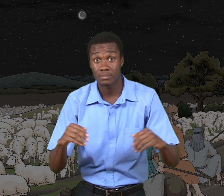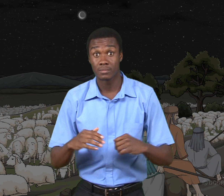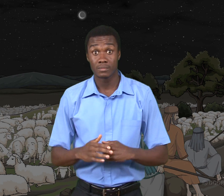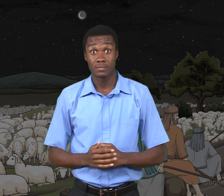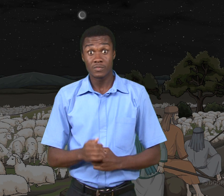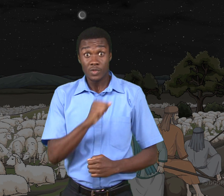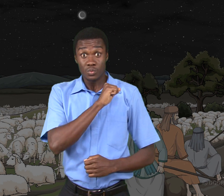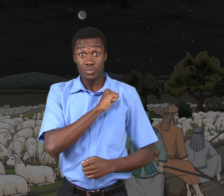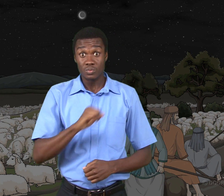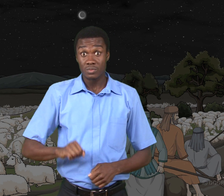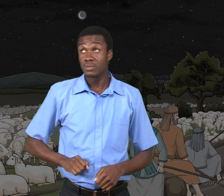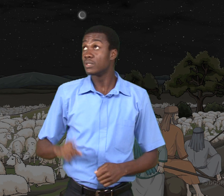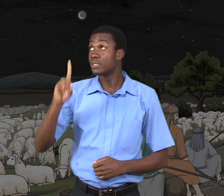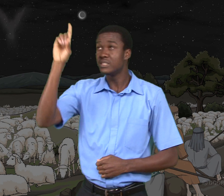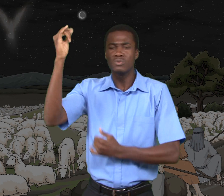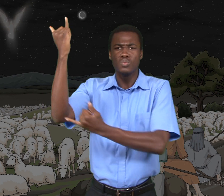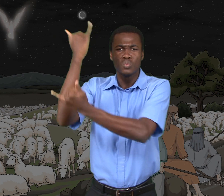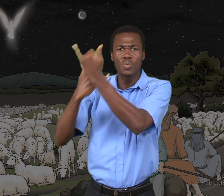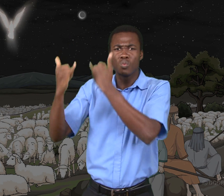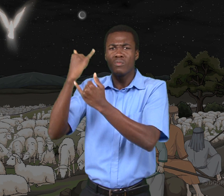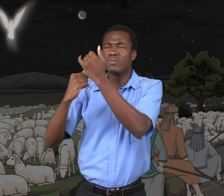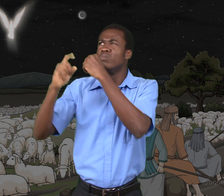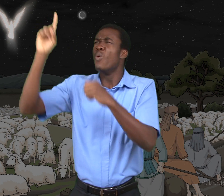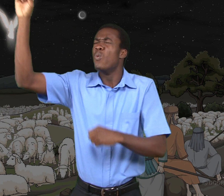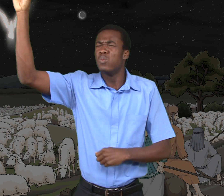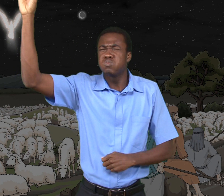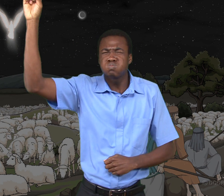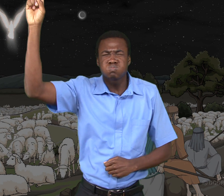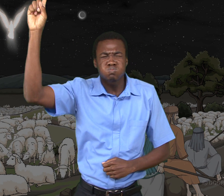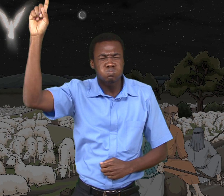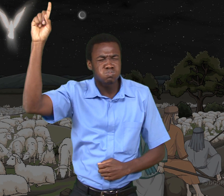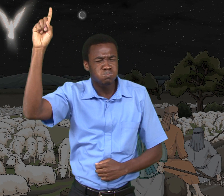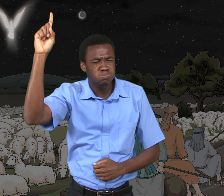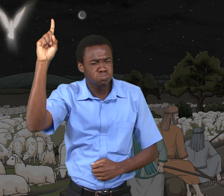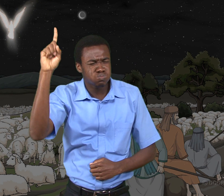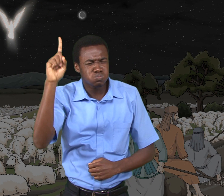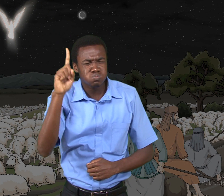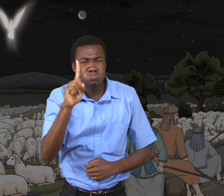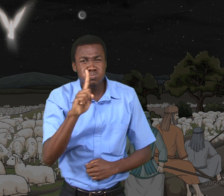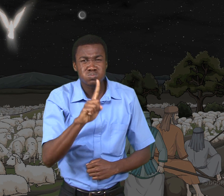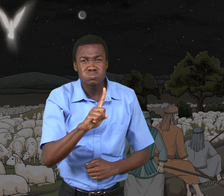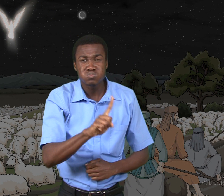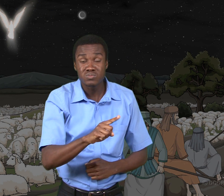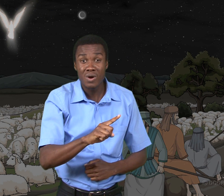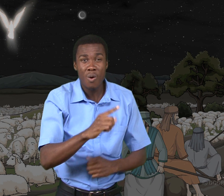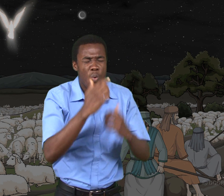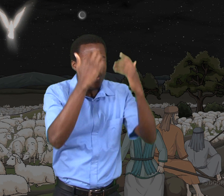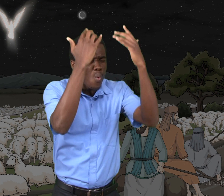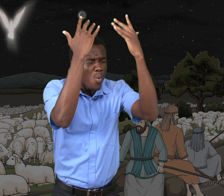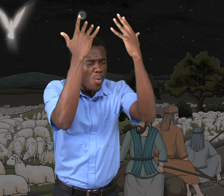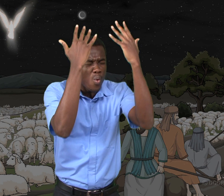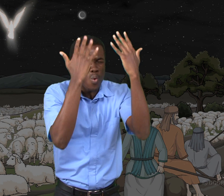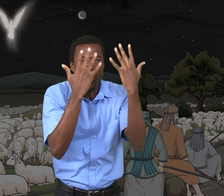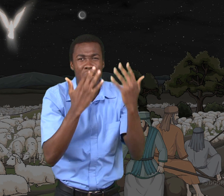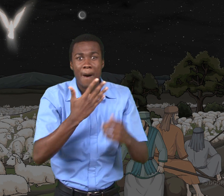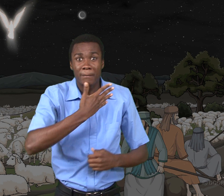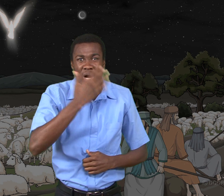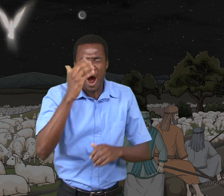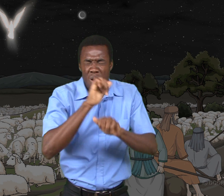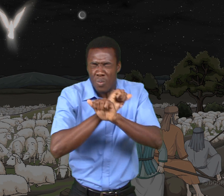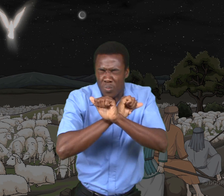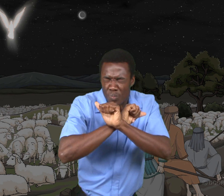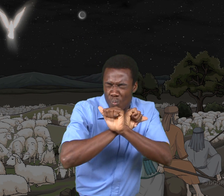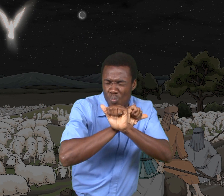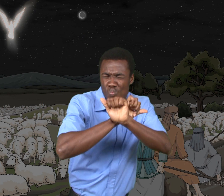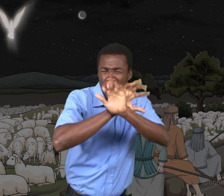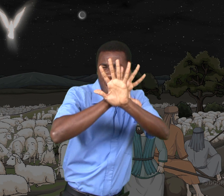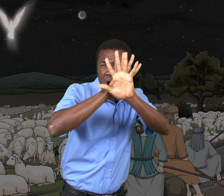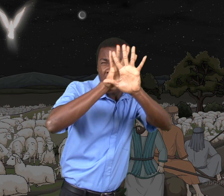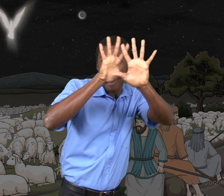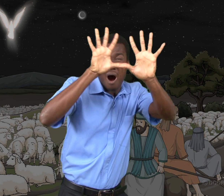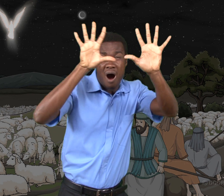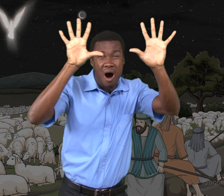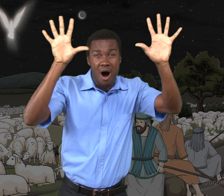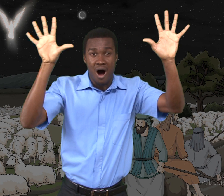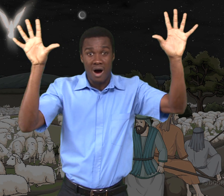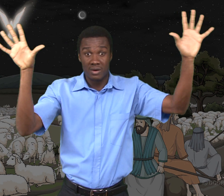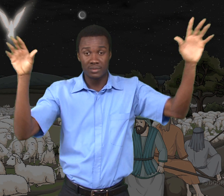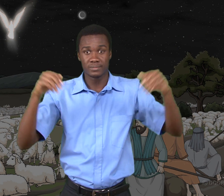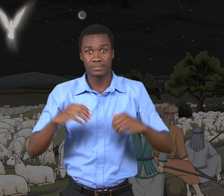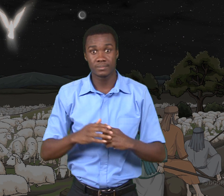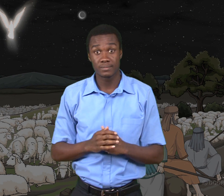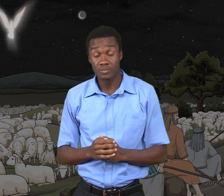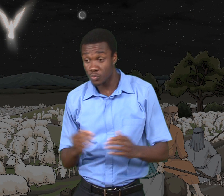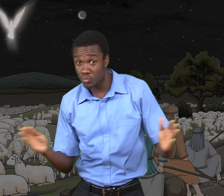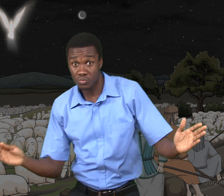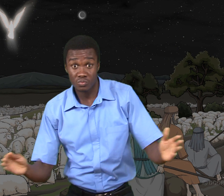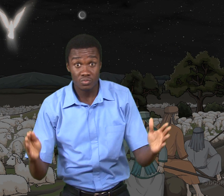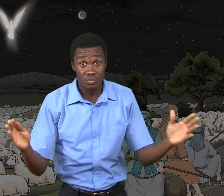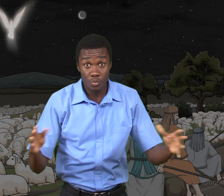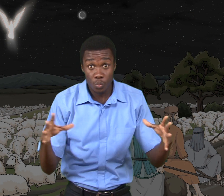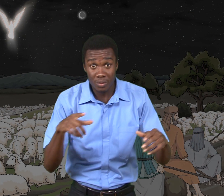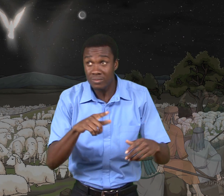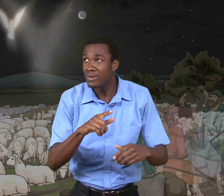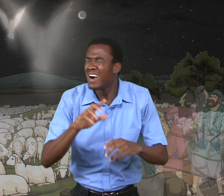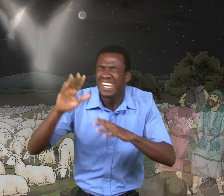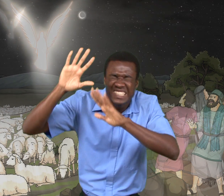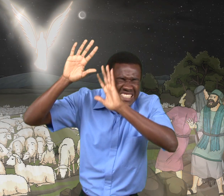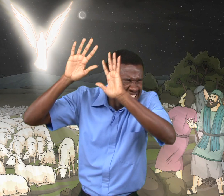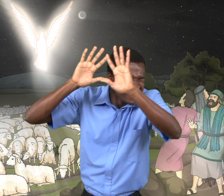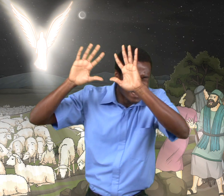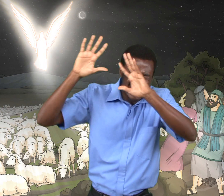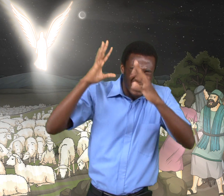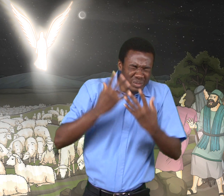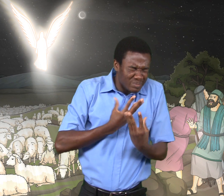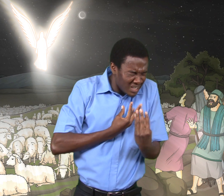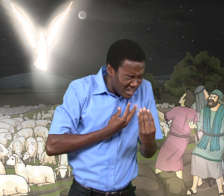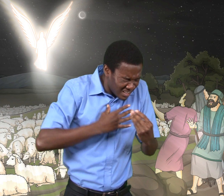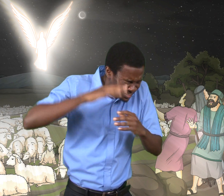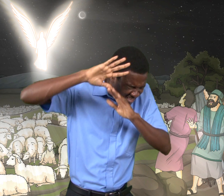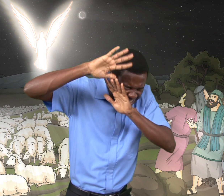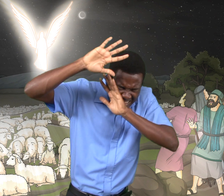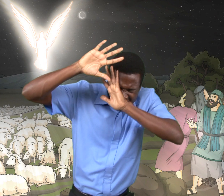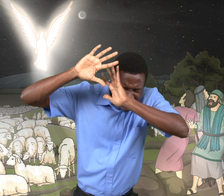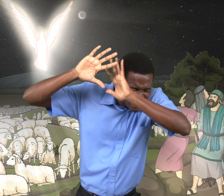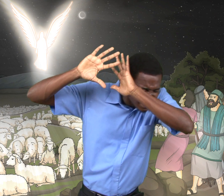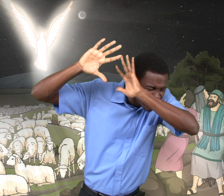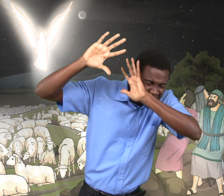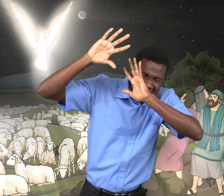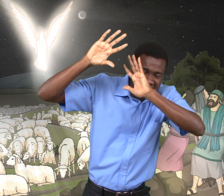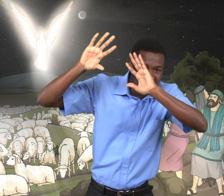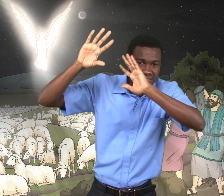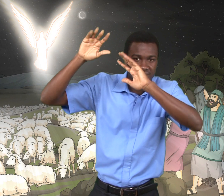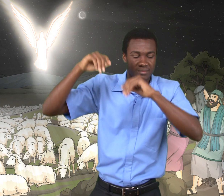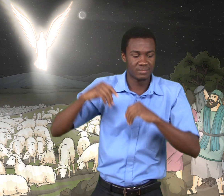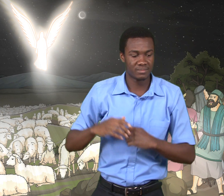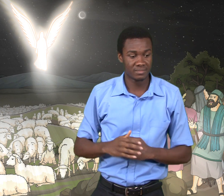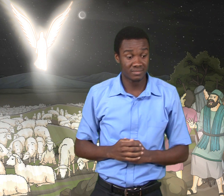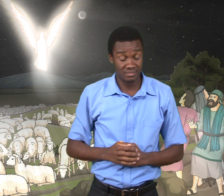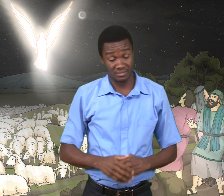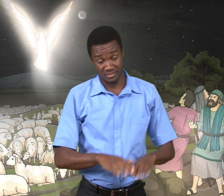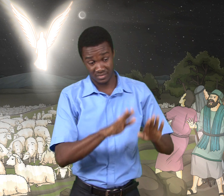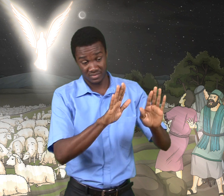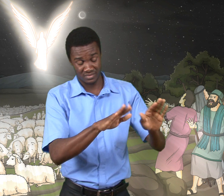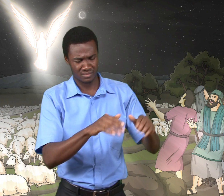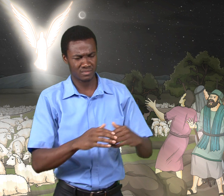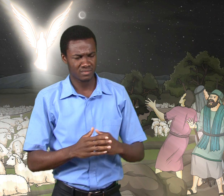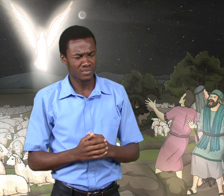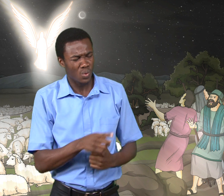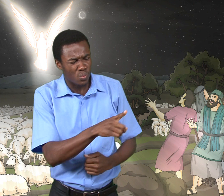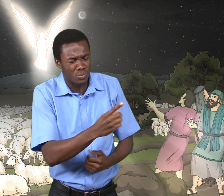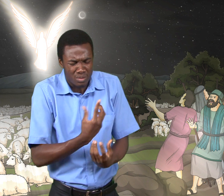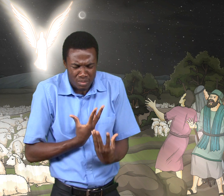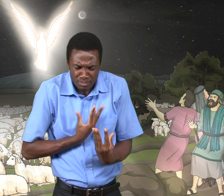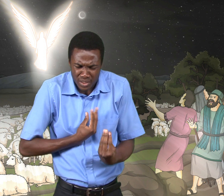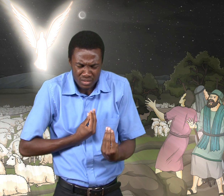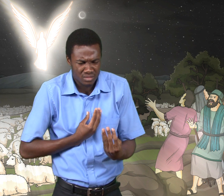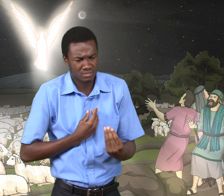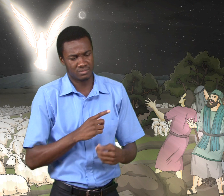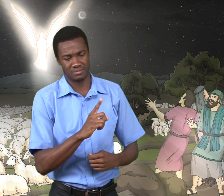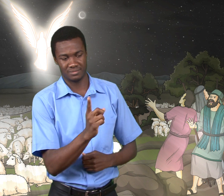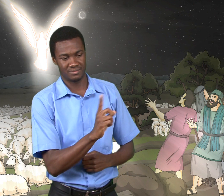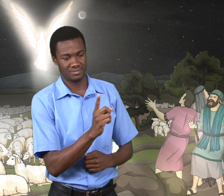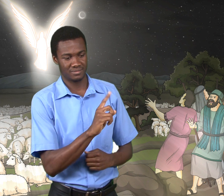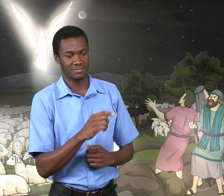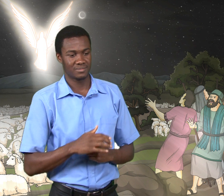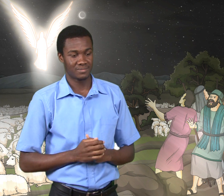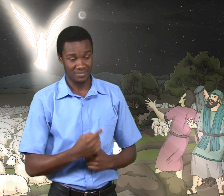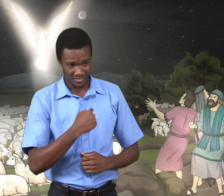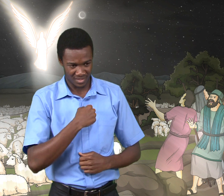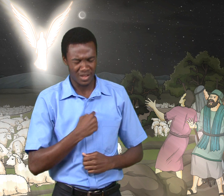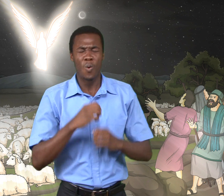Just then an angel of the Lord stood before them, and the glory of the Lord shone around them, and they were terrified.